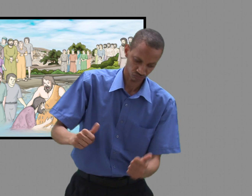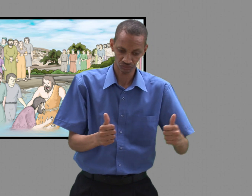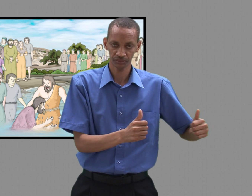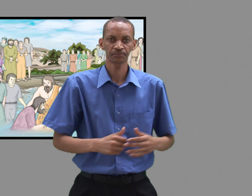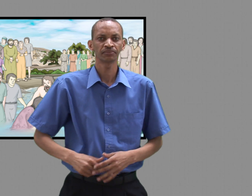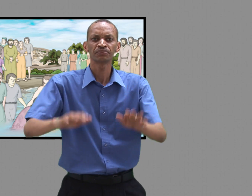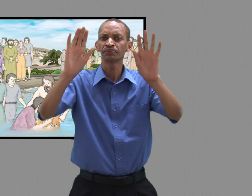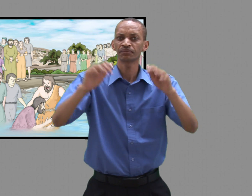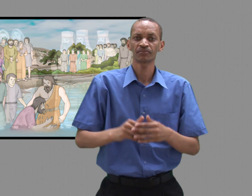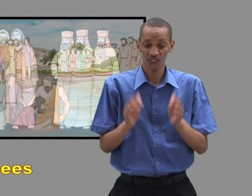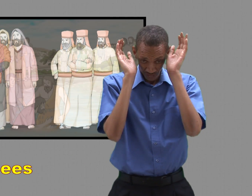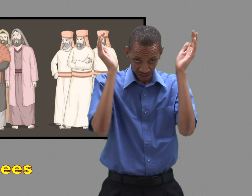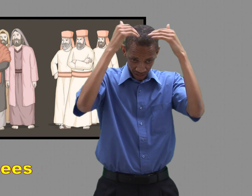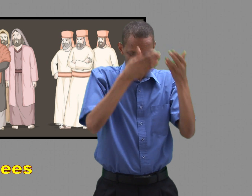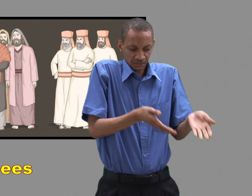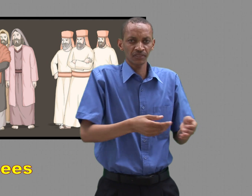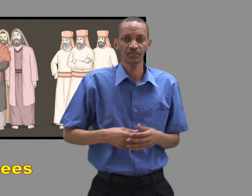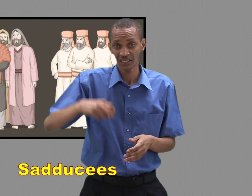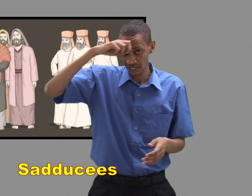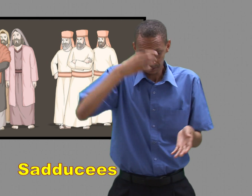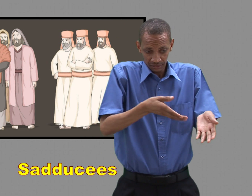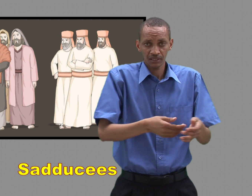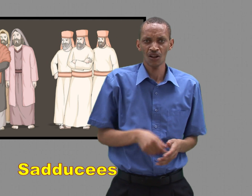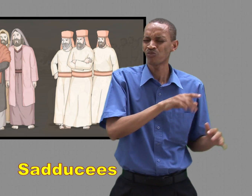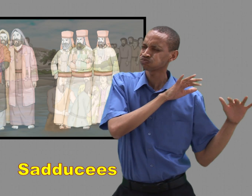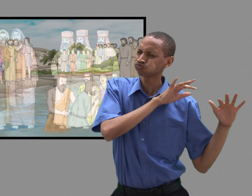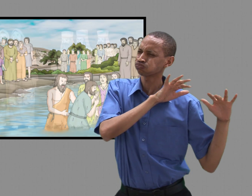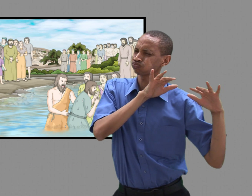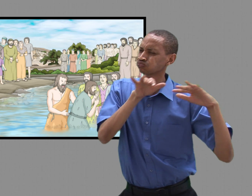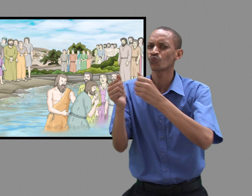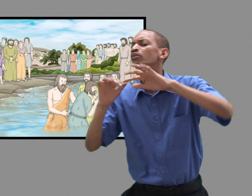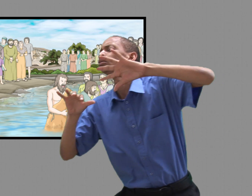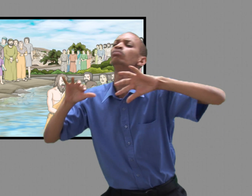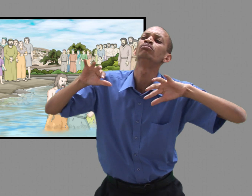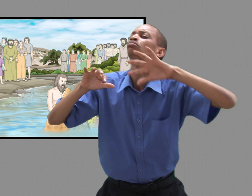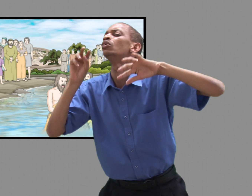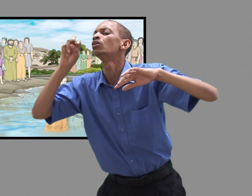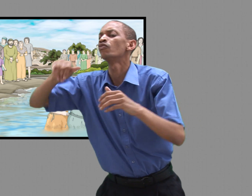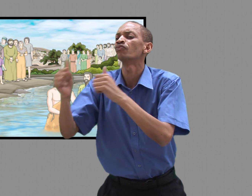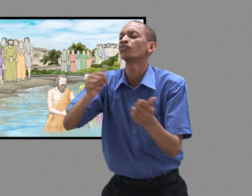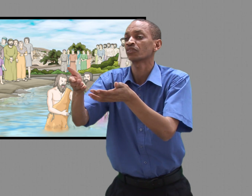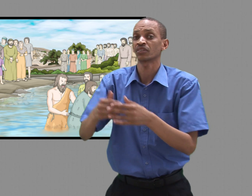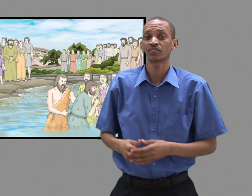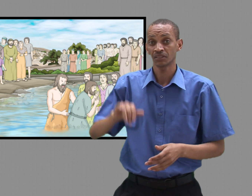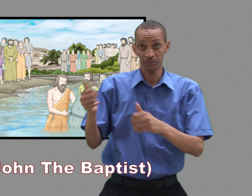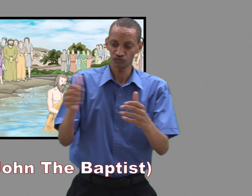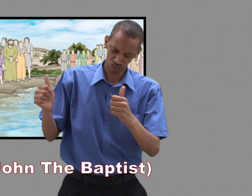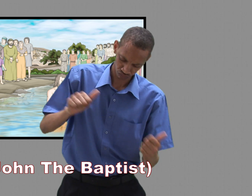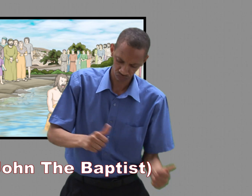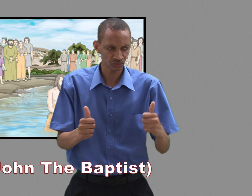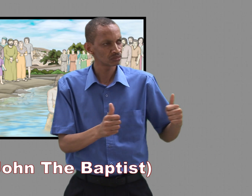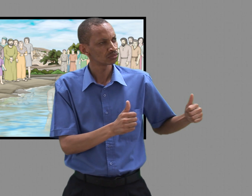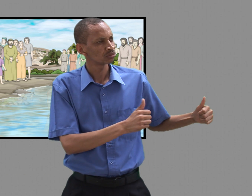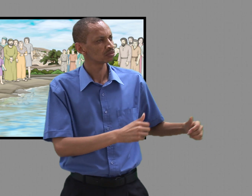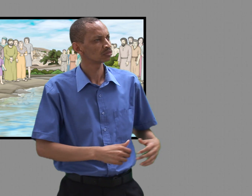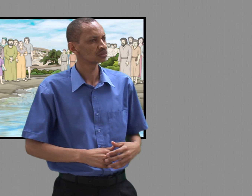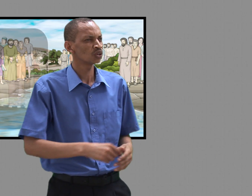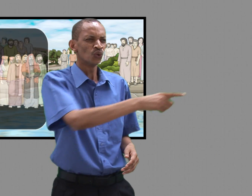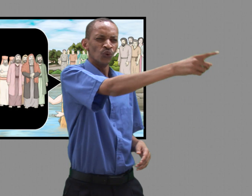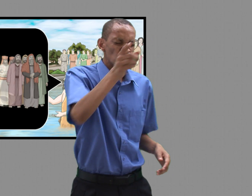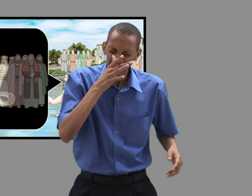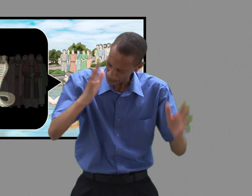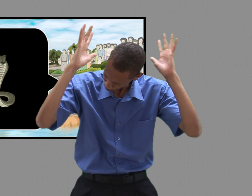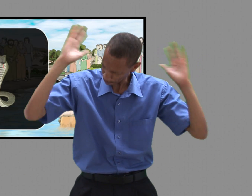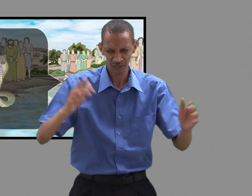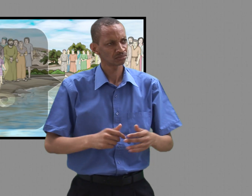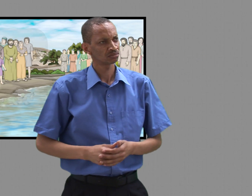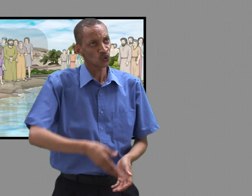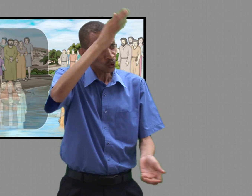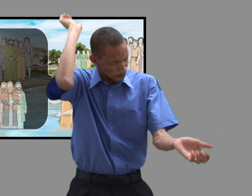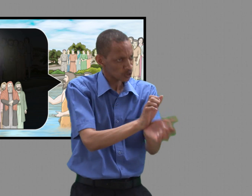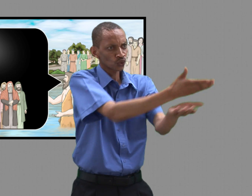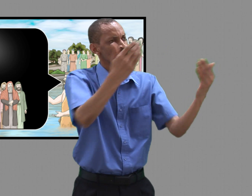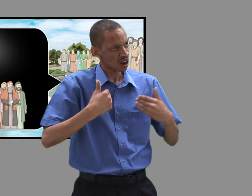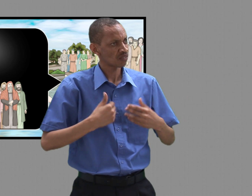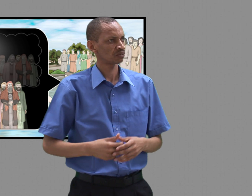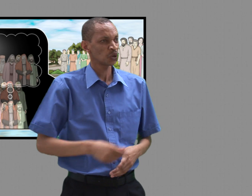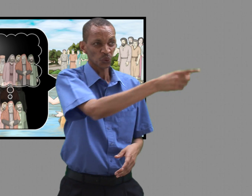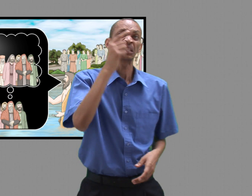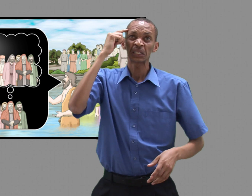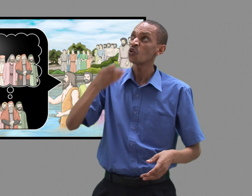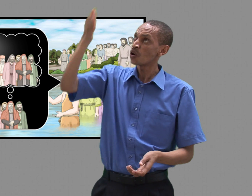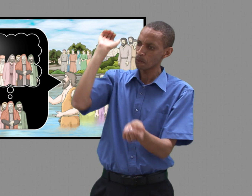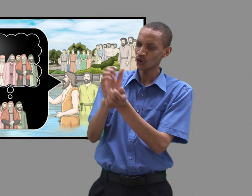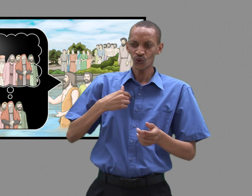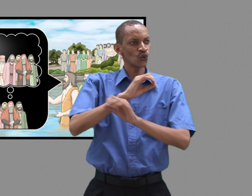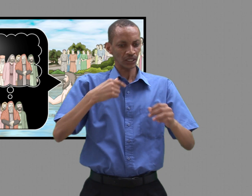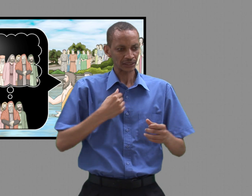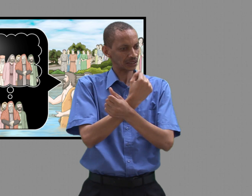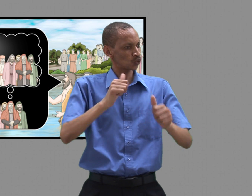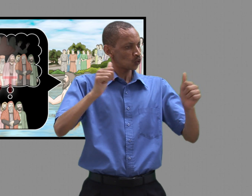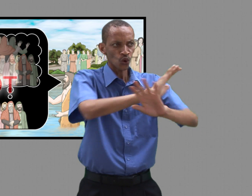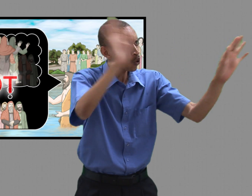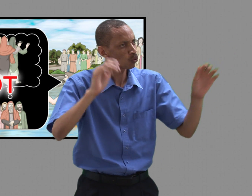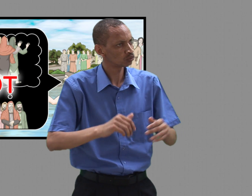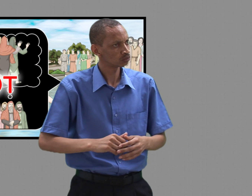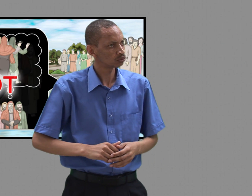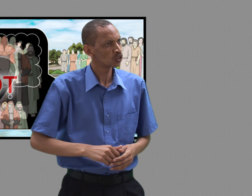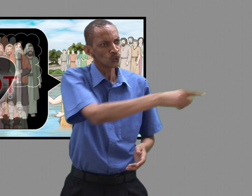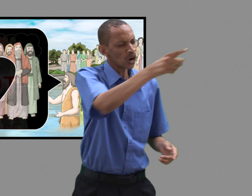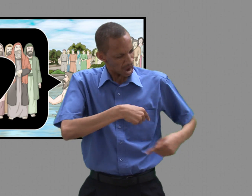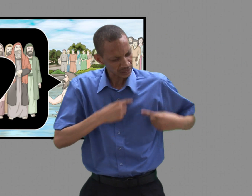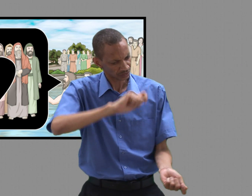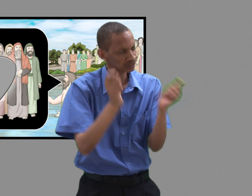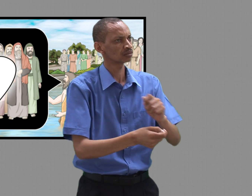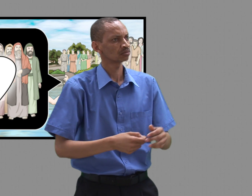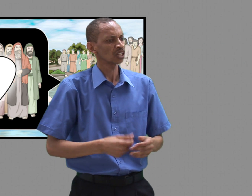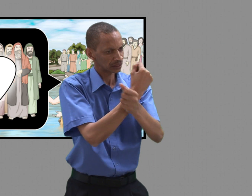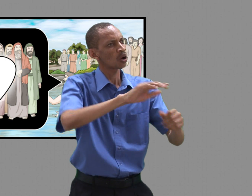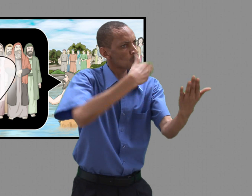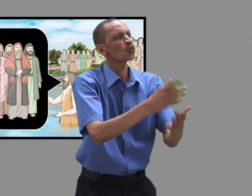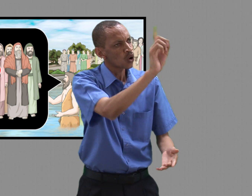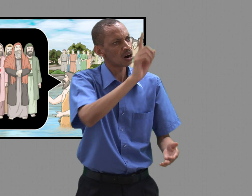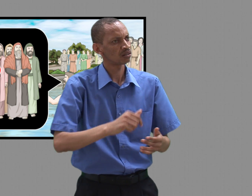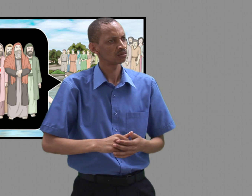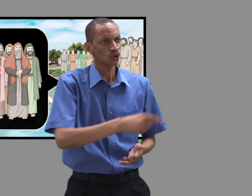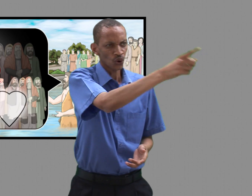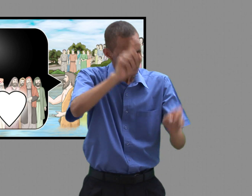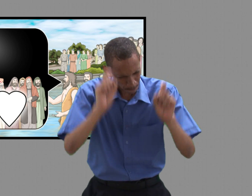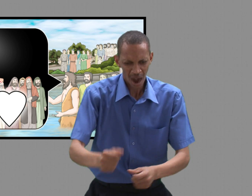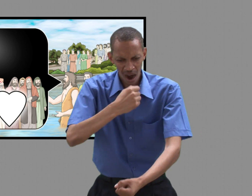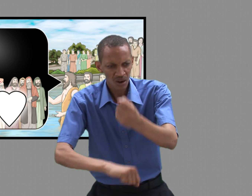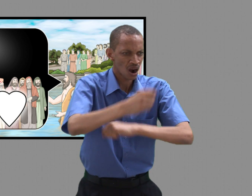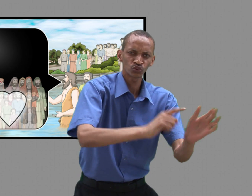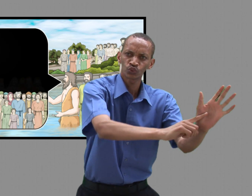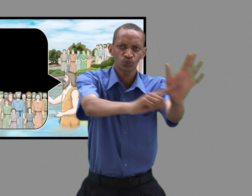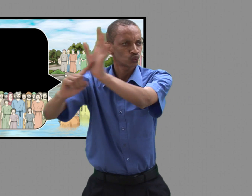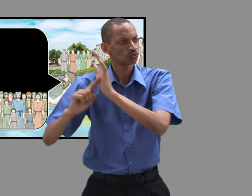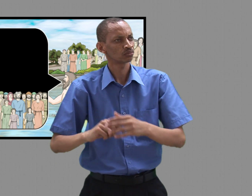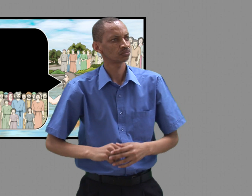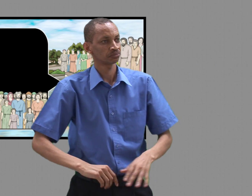But when John saw many of the Pharisees and Sadducees coming to his place of baptism, he said to them, “You brood of vipers, who warned you to flee from the coming wrath?